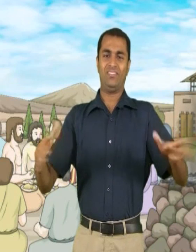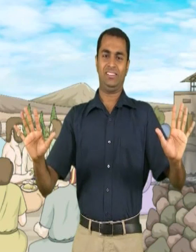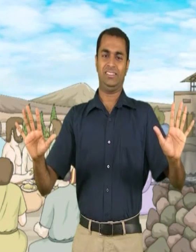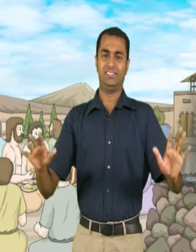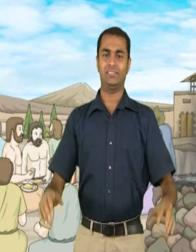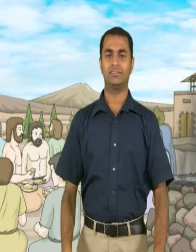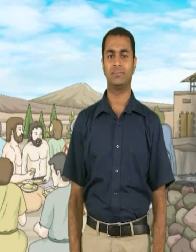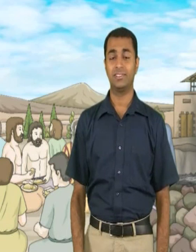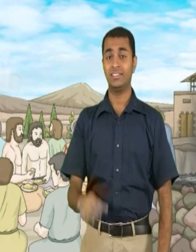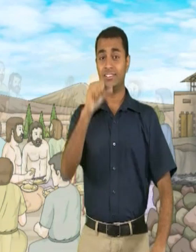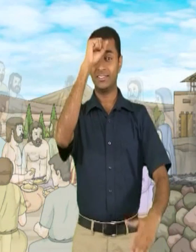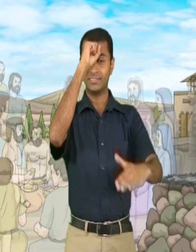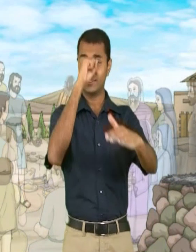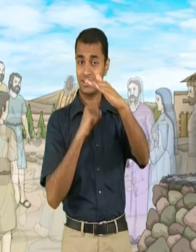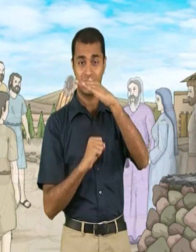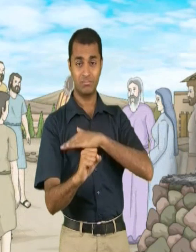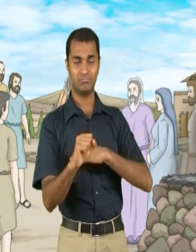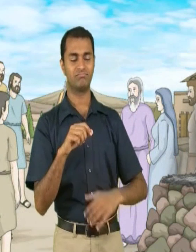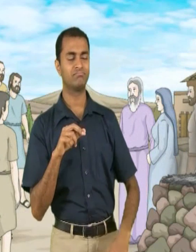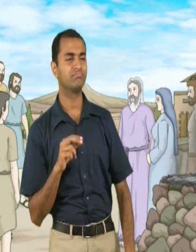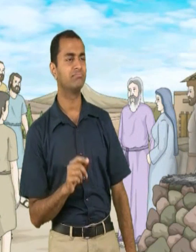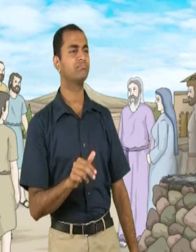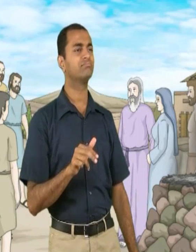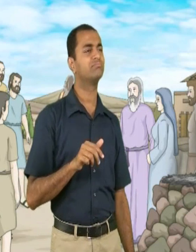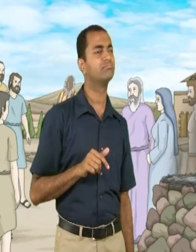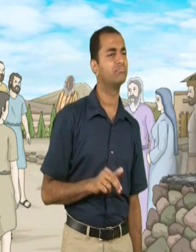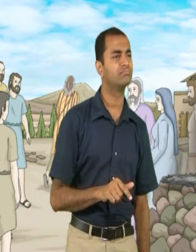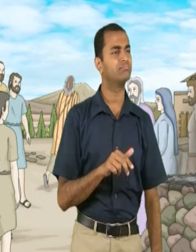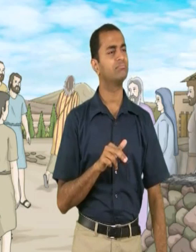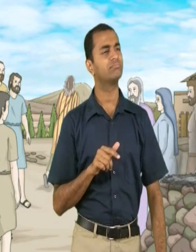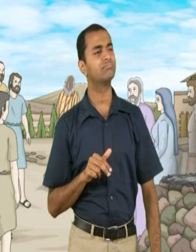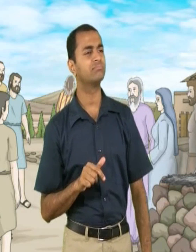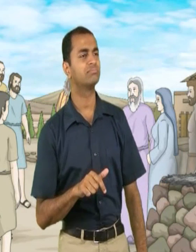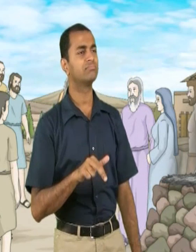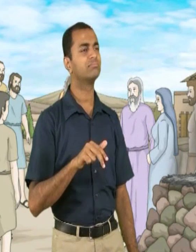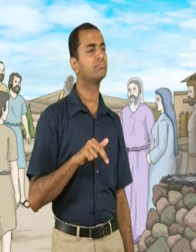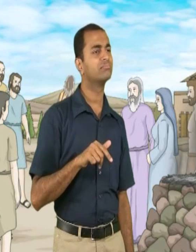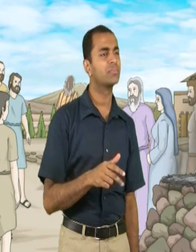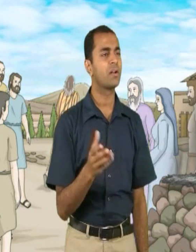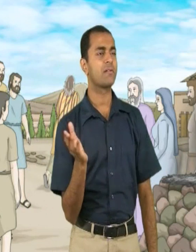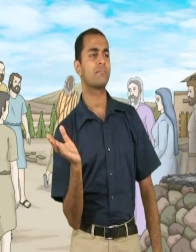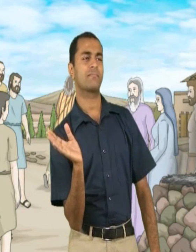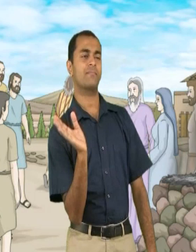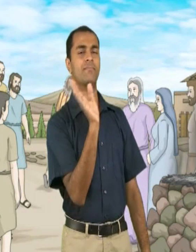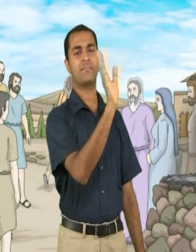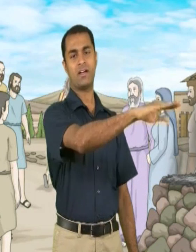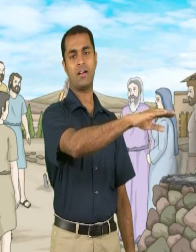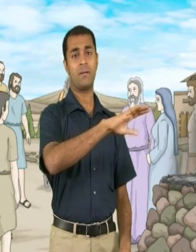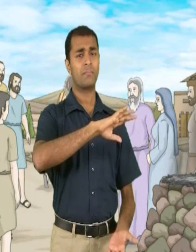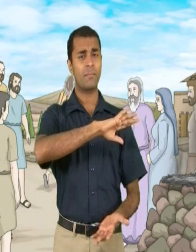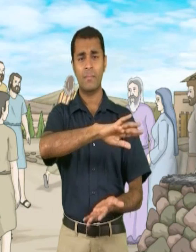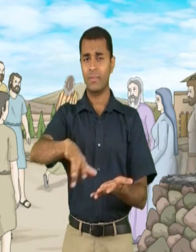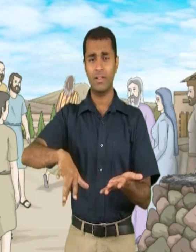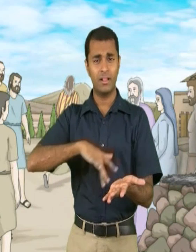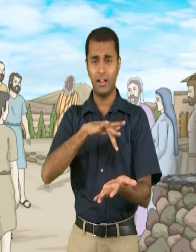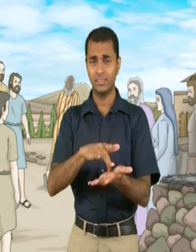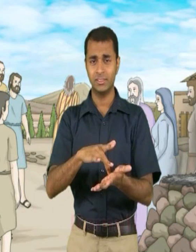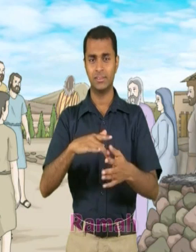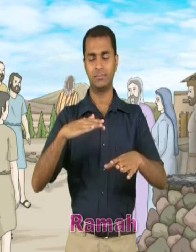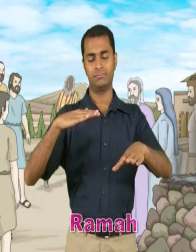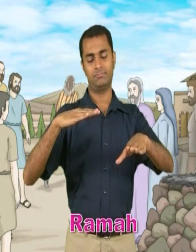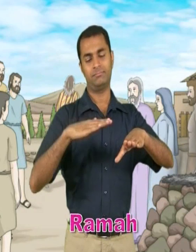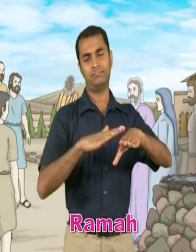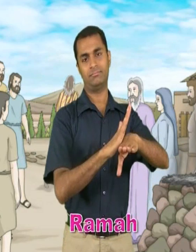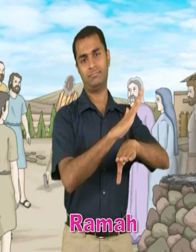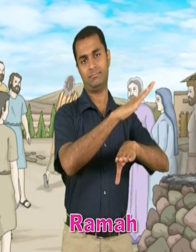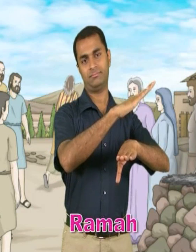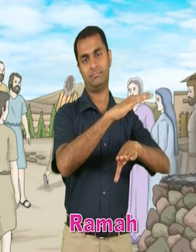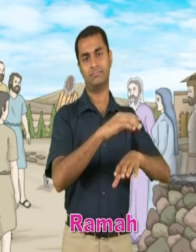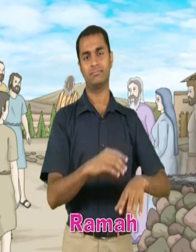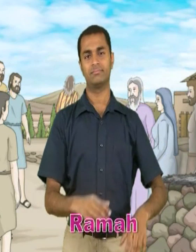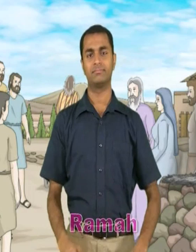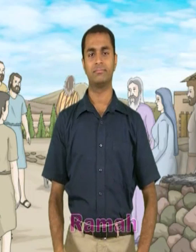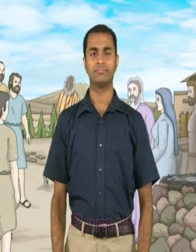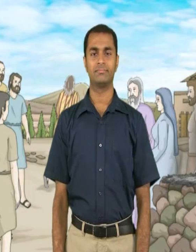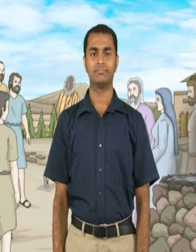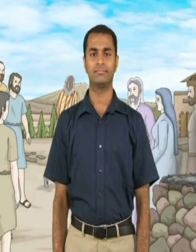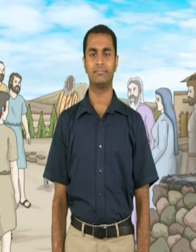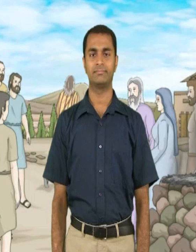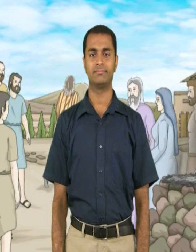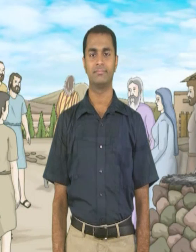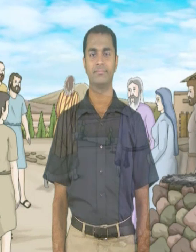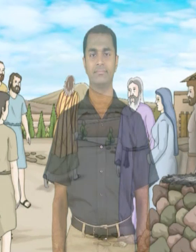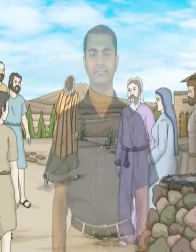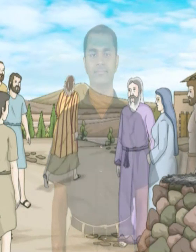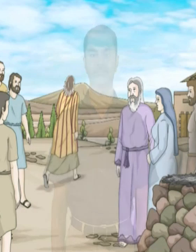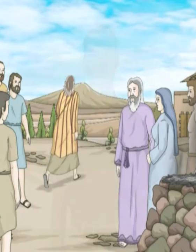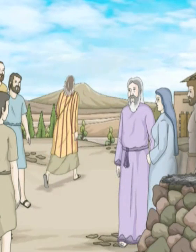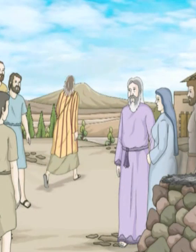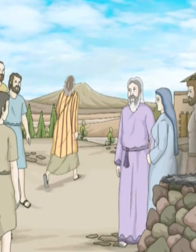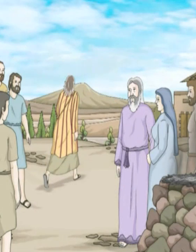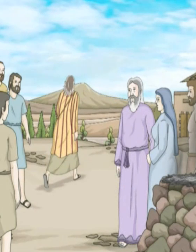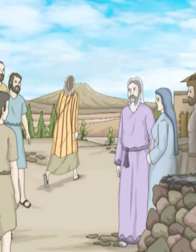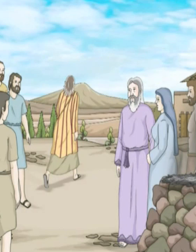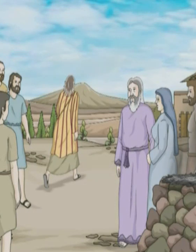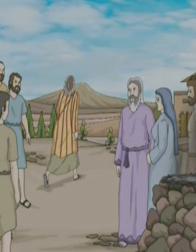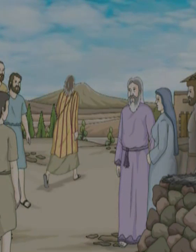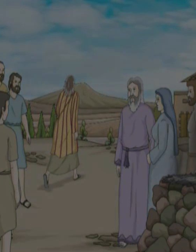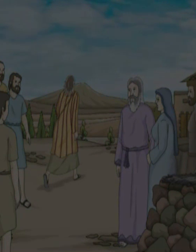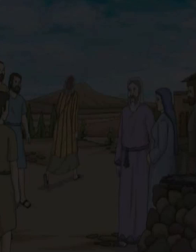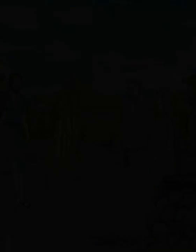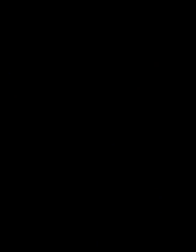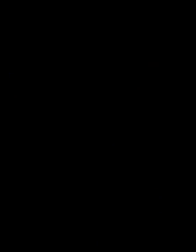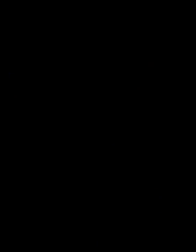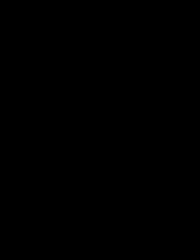Then Samuel set out and went to Ramah.